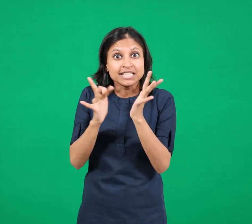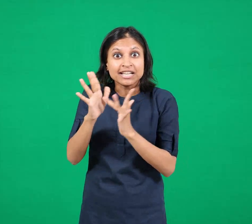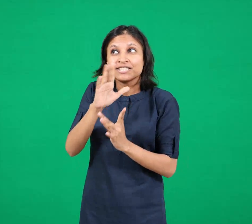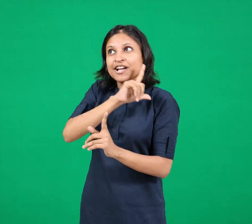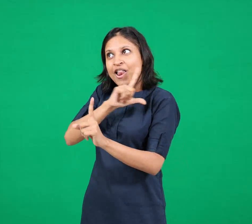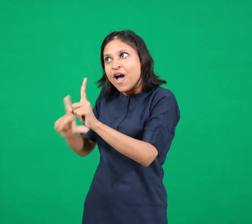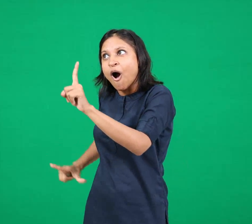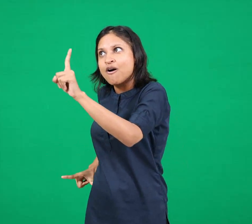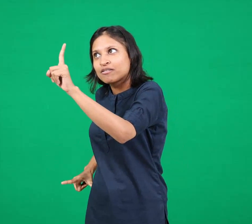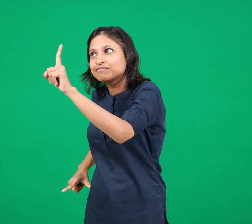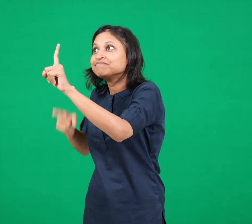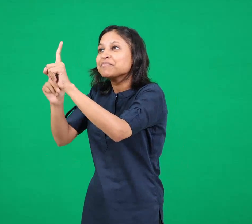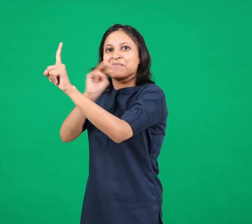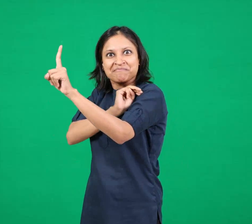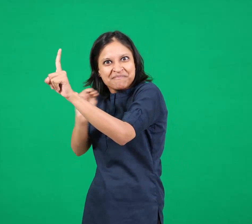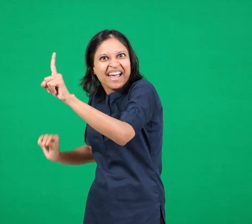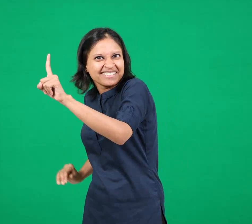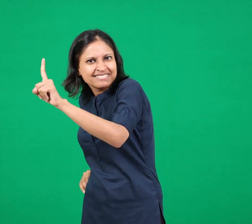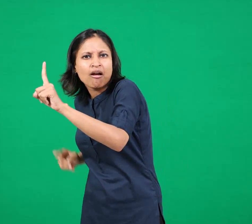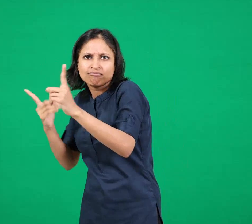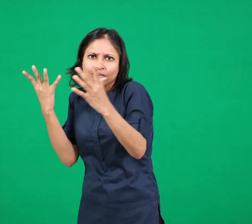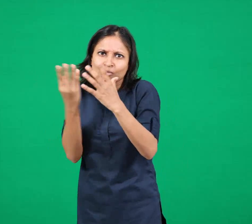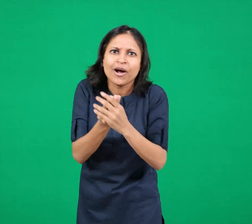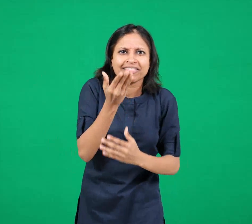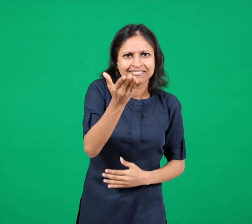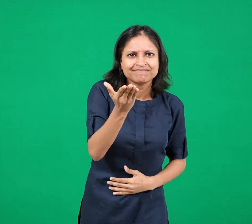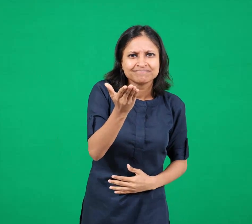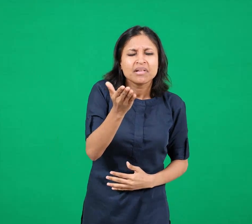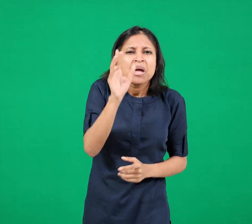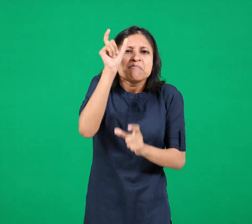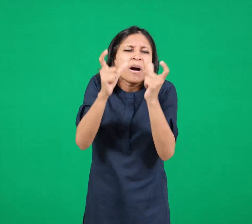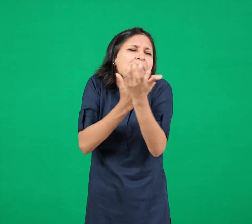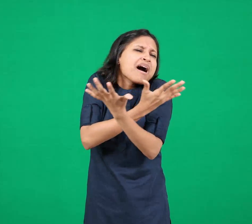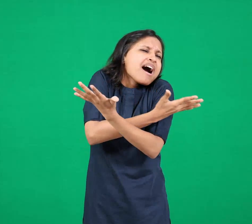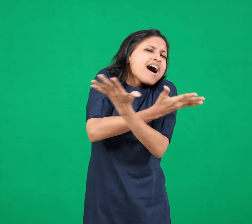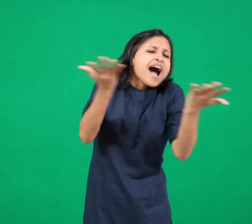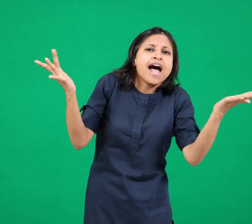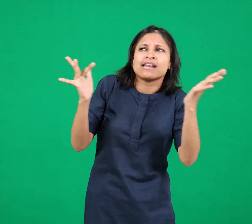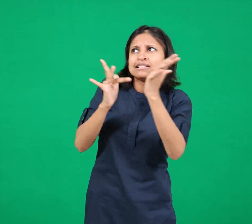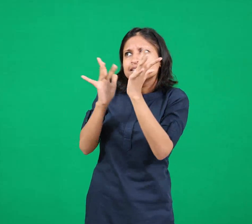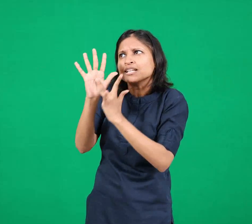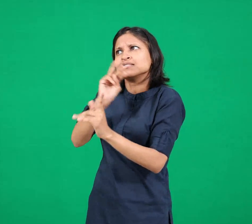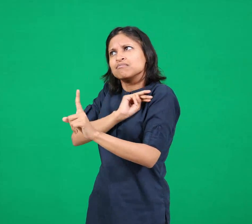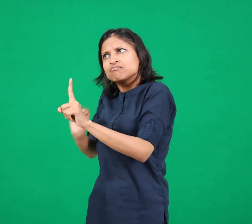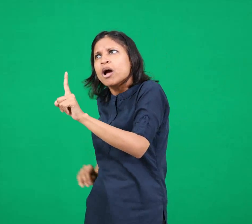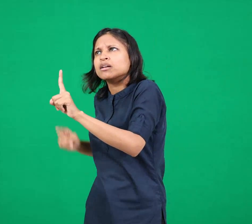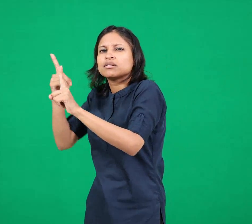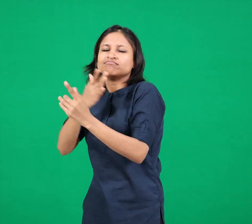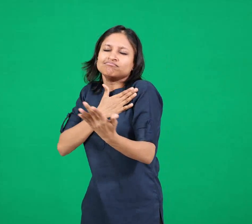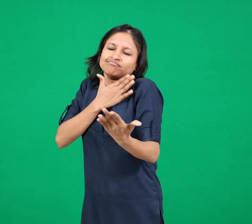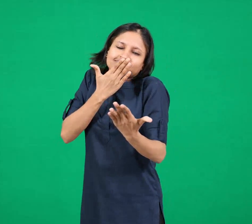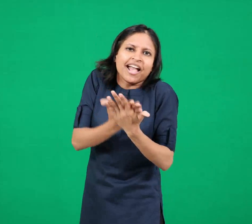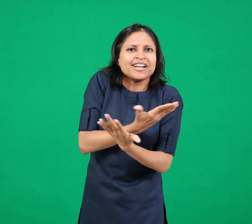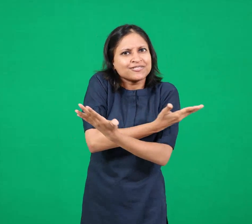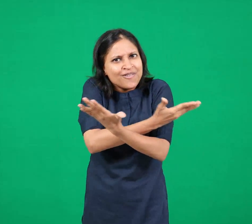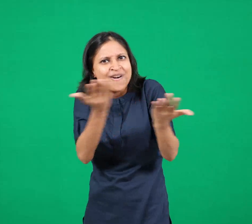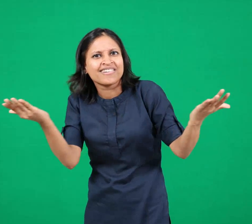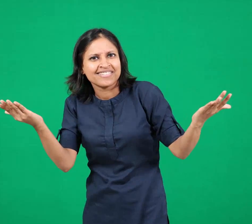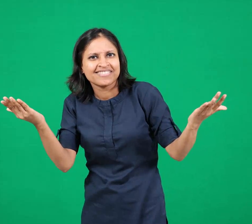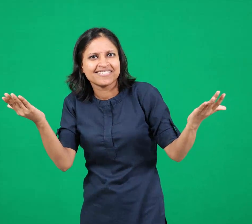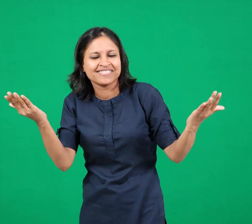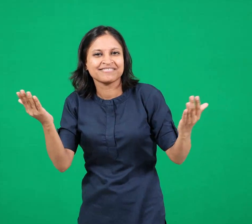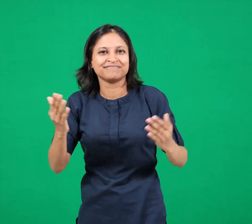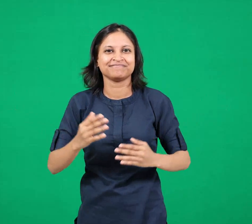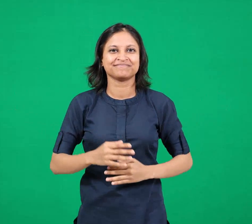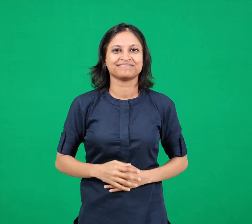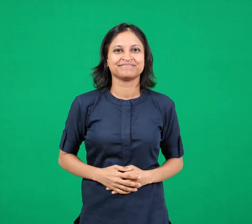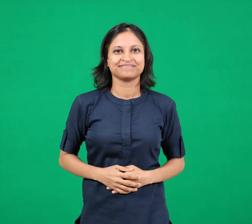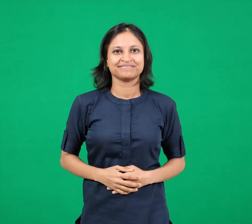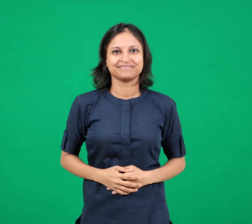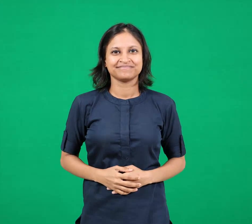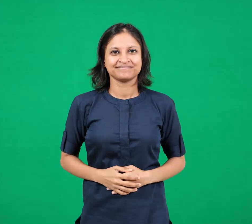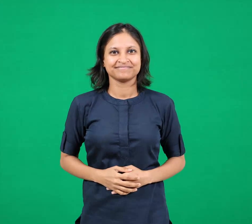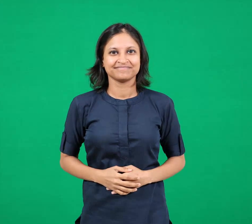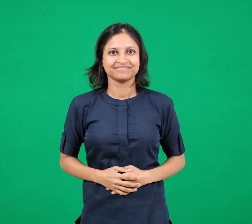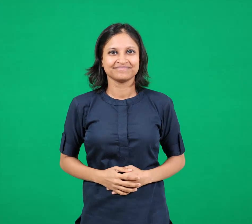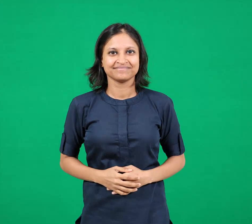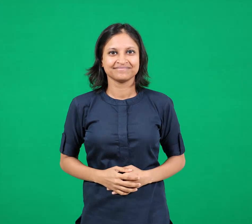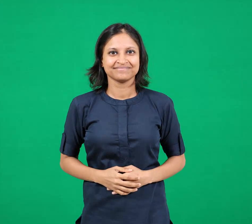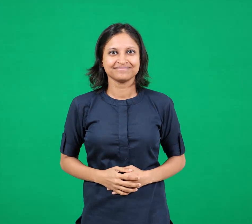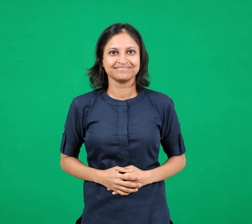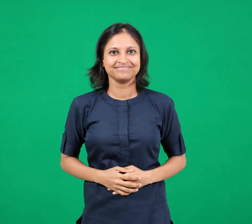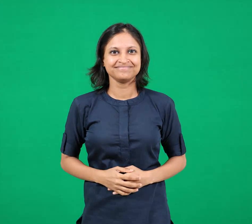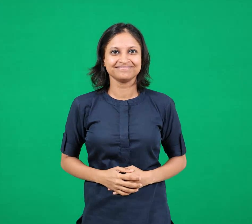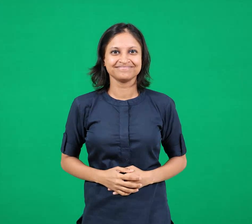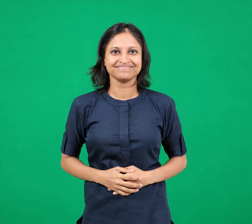The Lord be with your spirit. Grace be with you all.